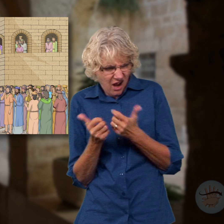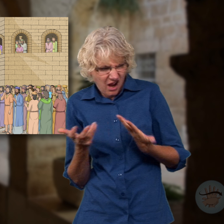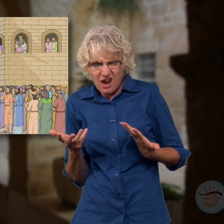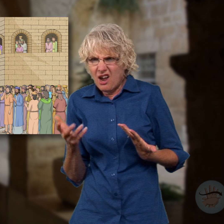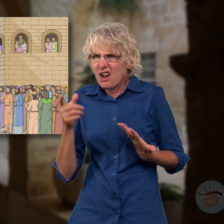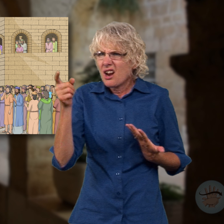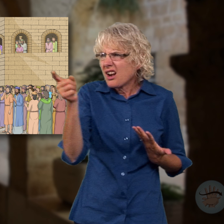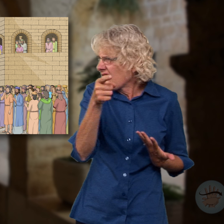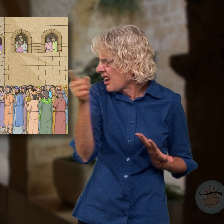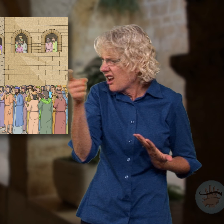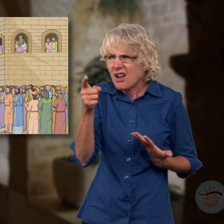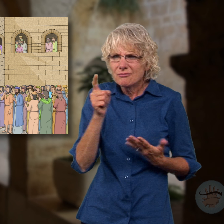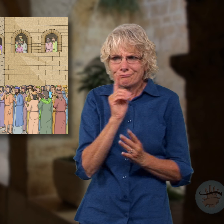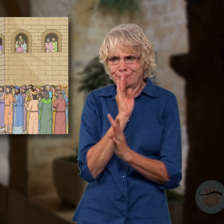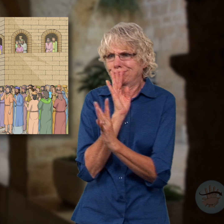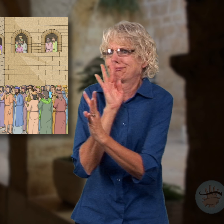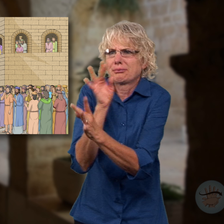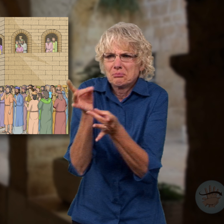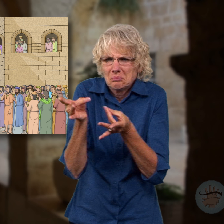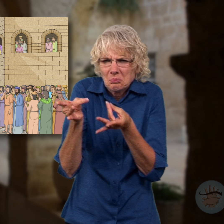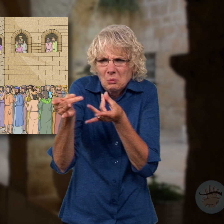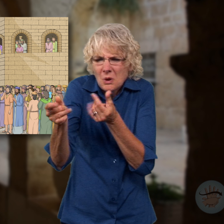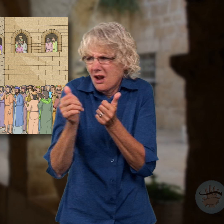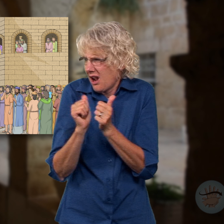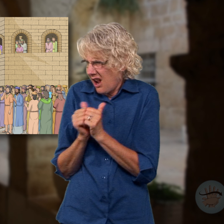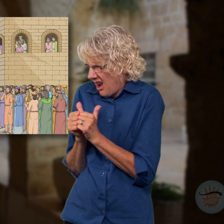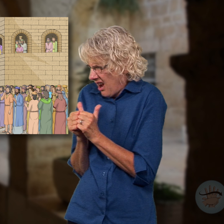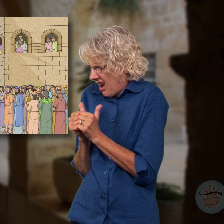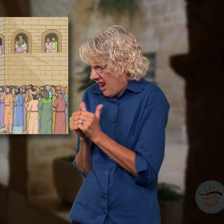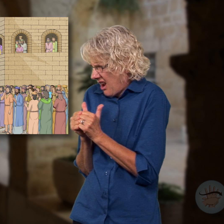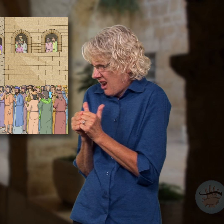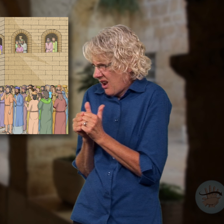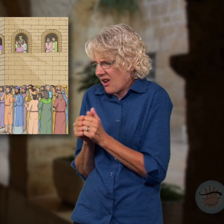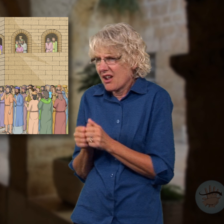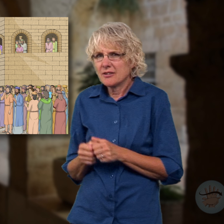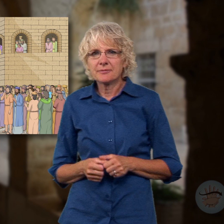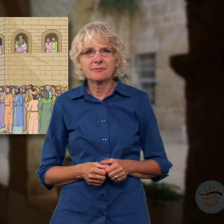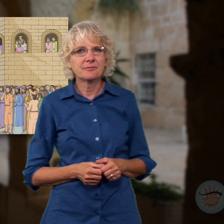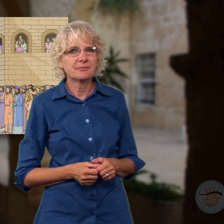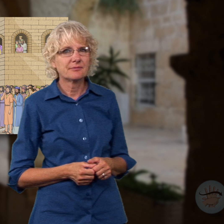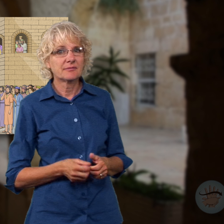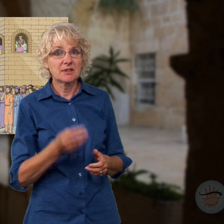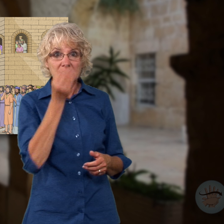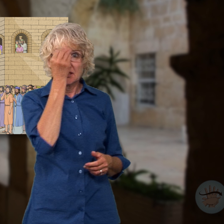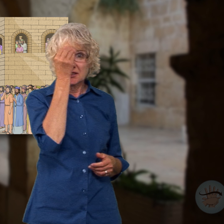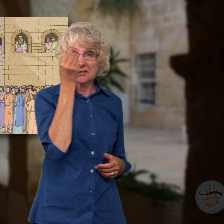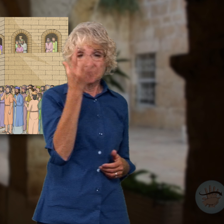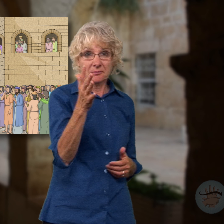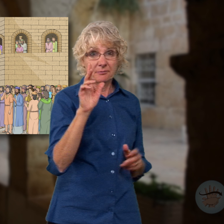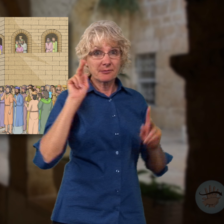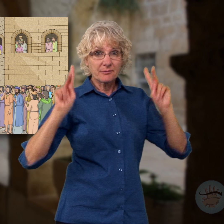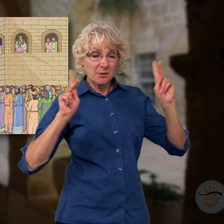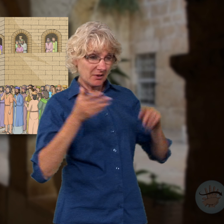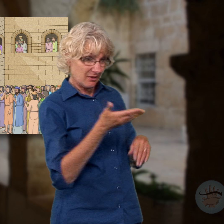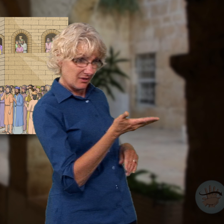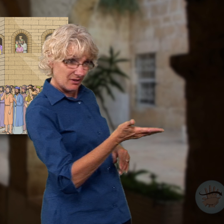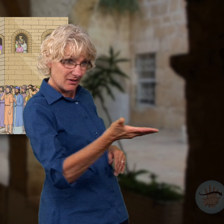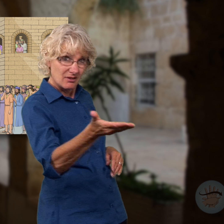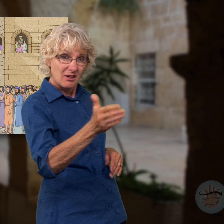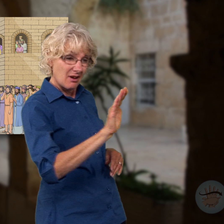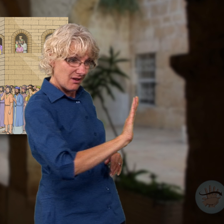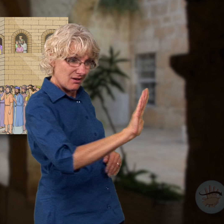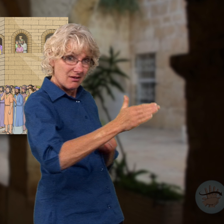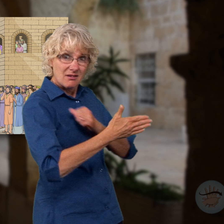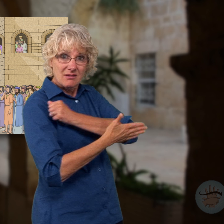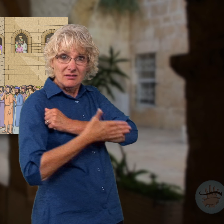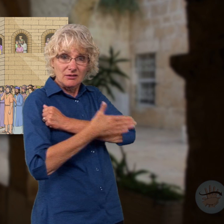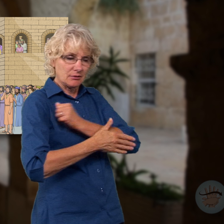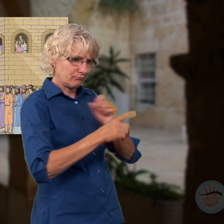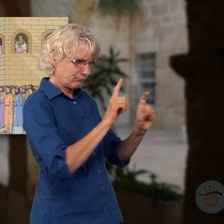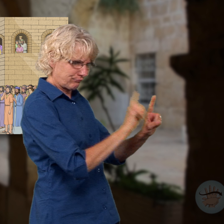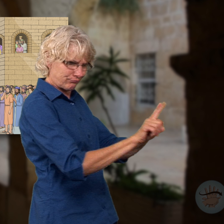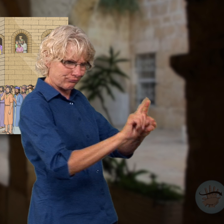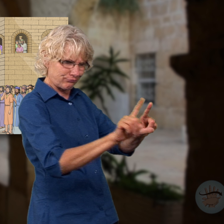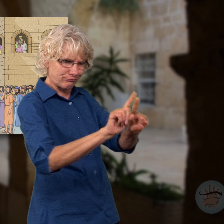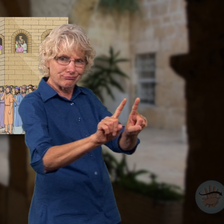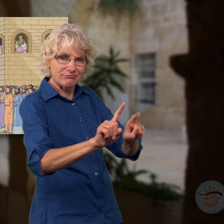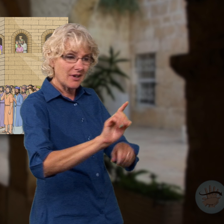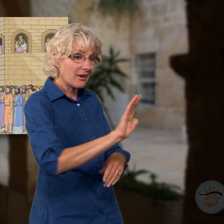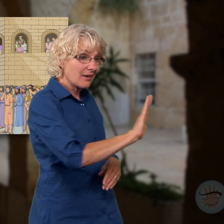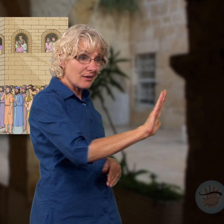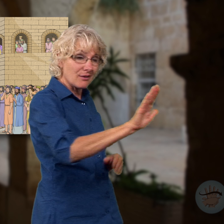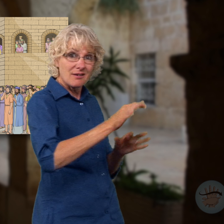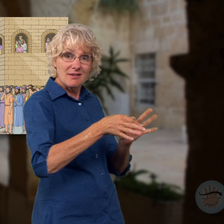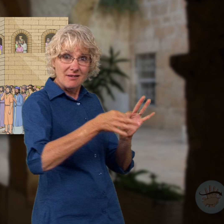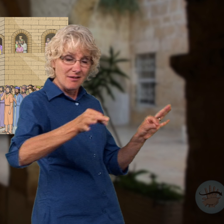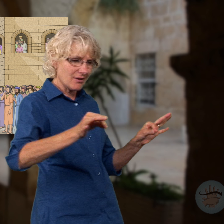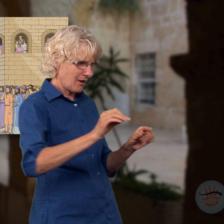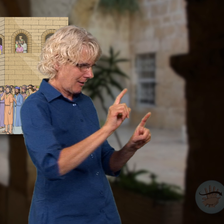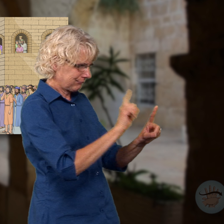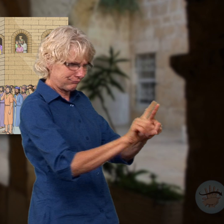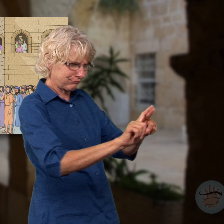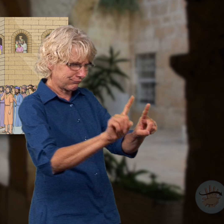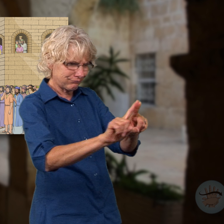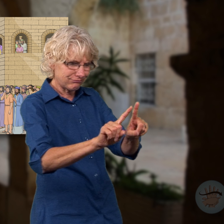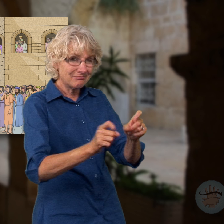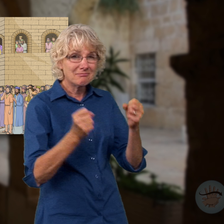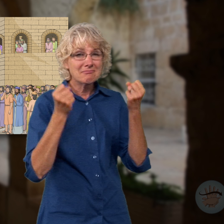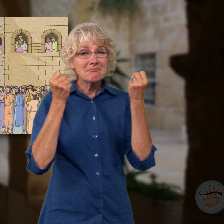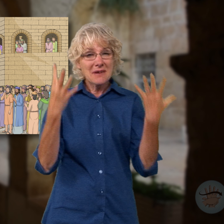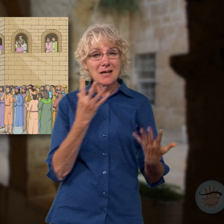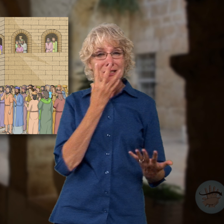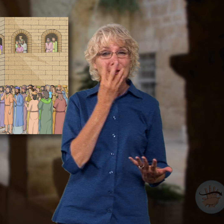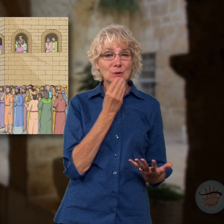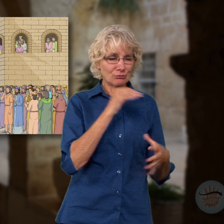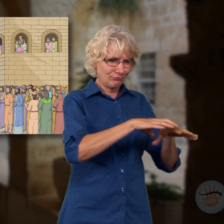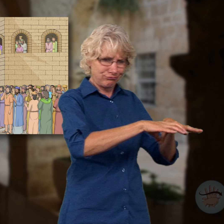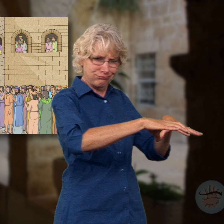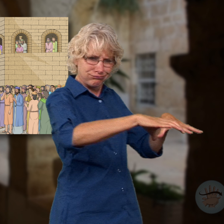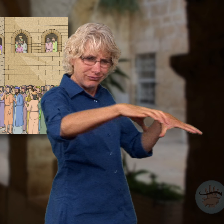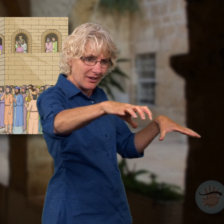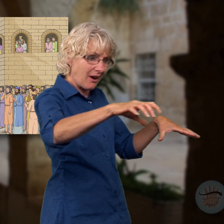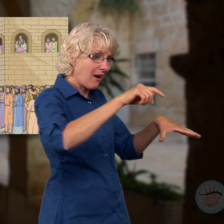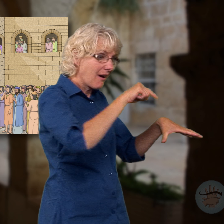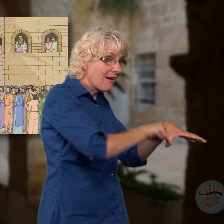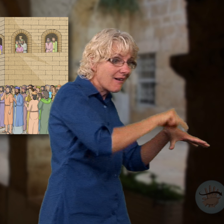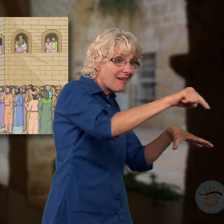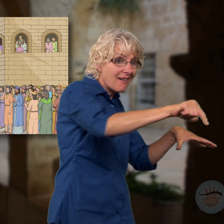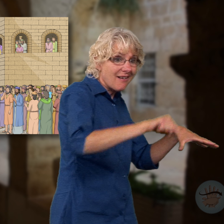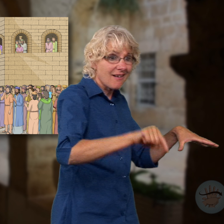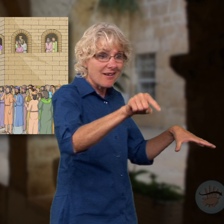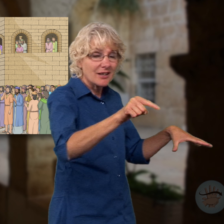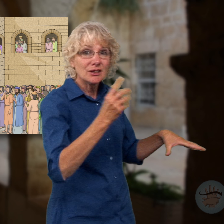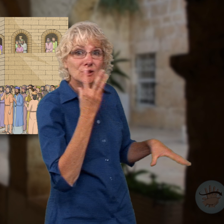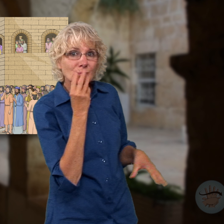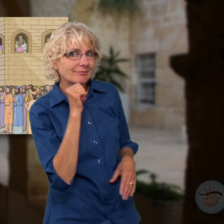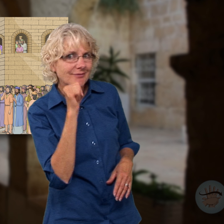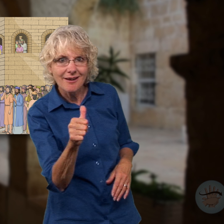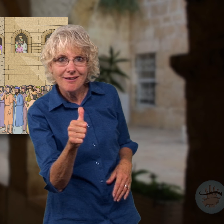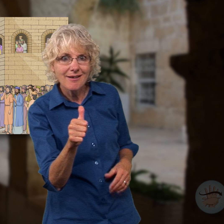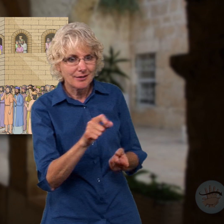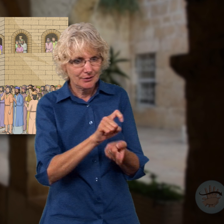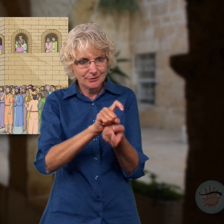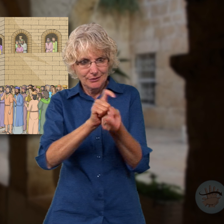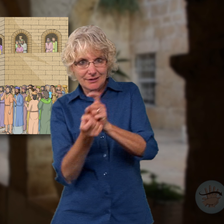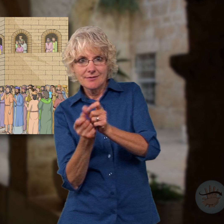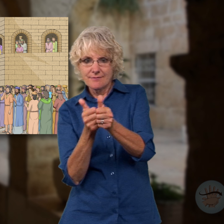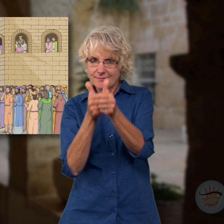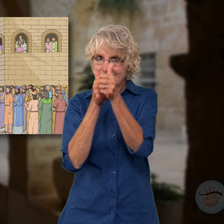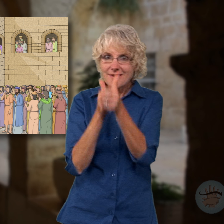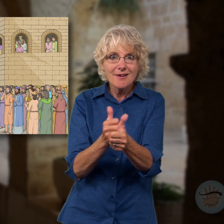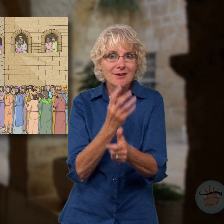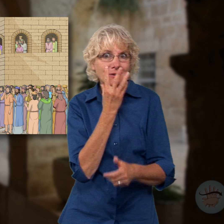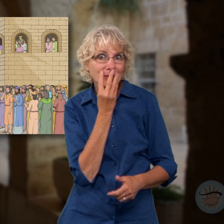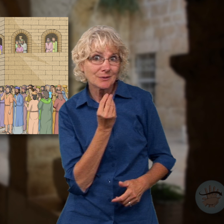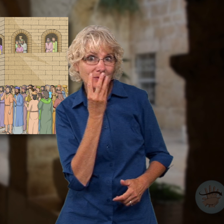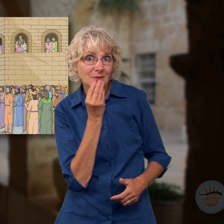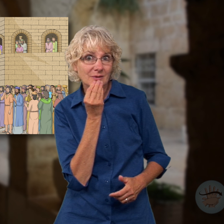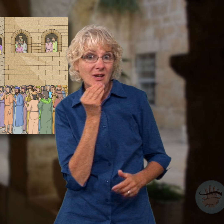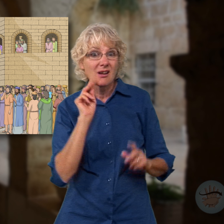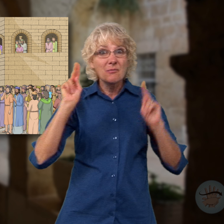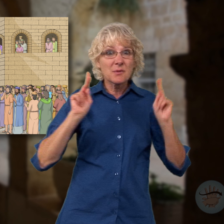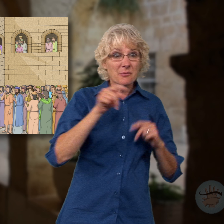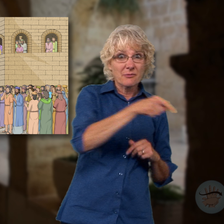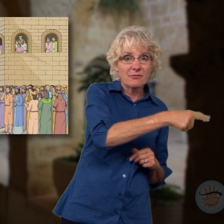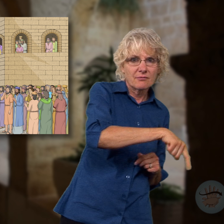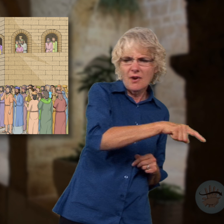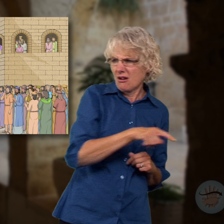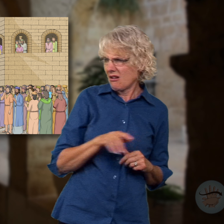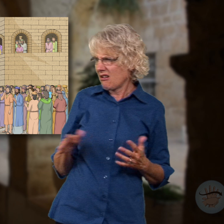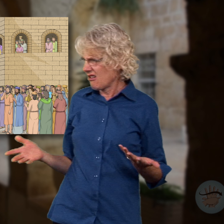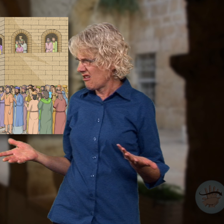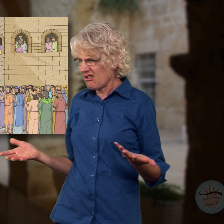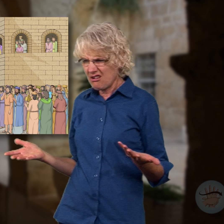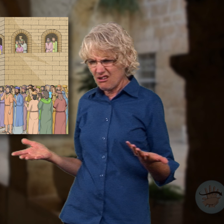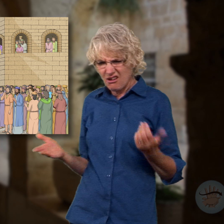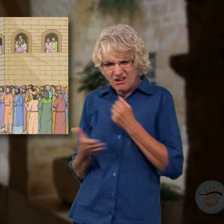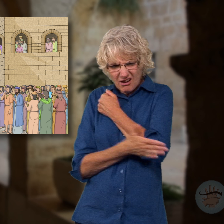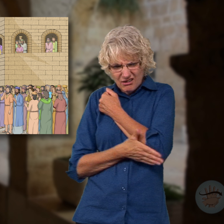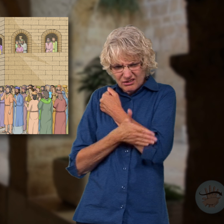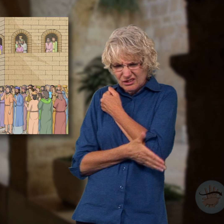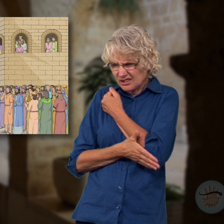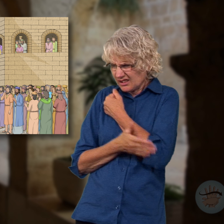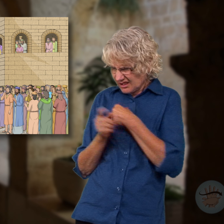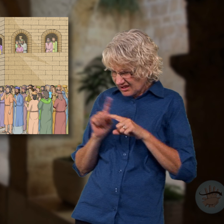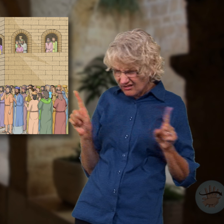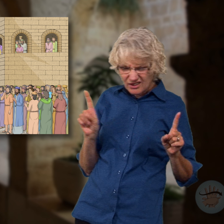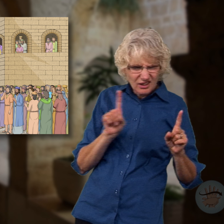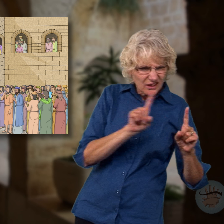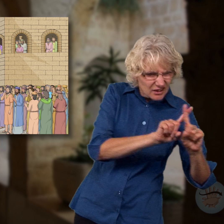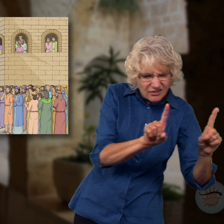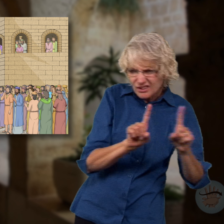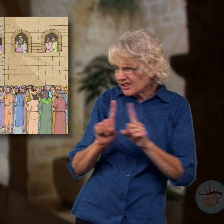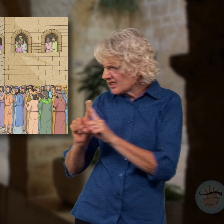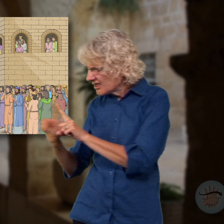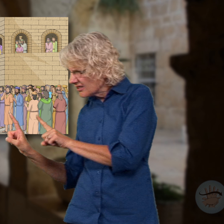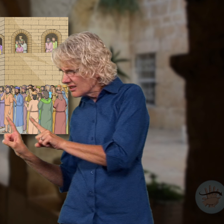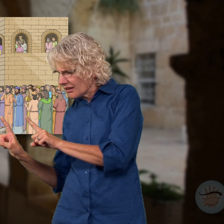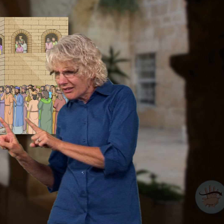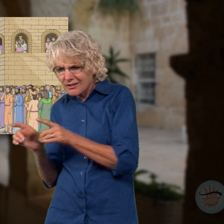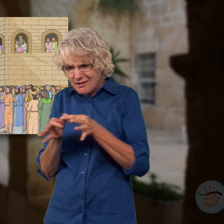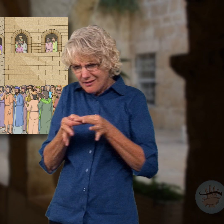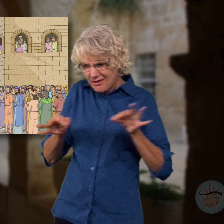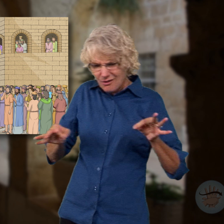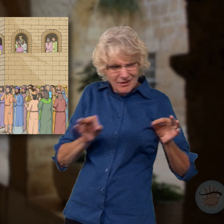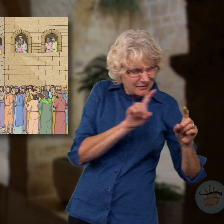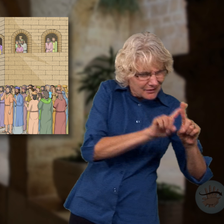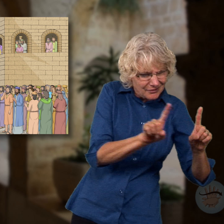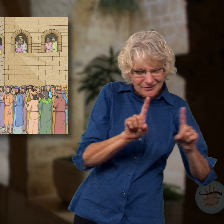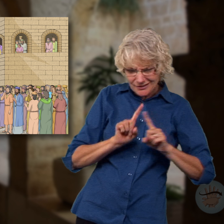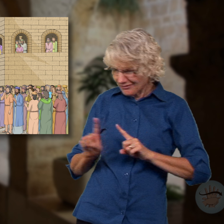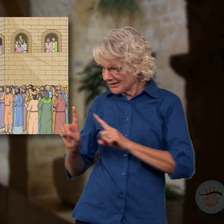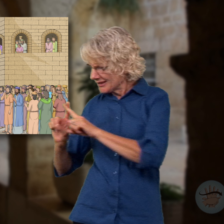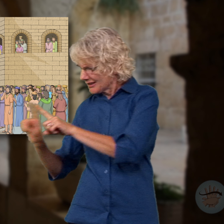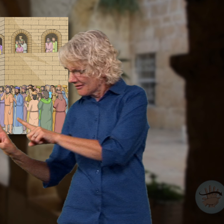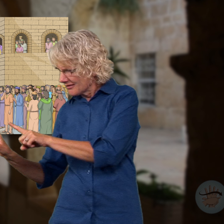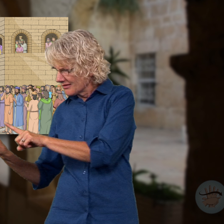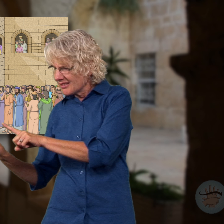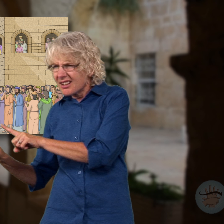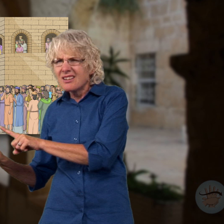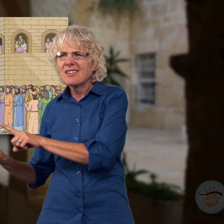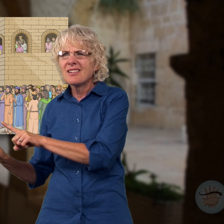residents of Mesopotamia, Judea and Cappadocia, Pontus and Asia, Phrygia and Pamphylia, Egypt and the parts of Libya near Cyrene; visitors from Rome, both Jews and converts to Judaism;